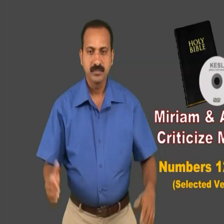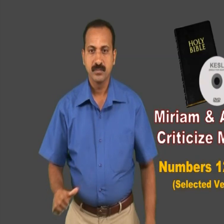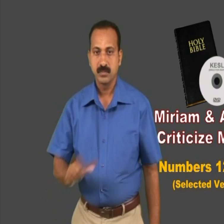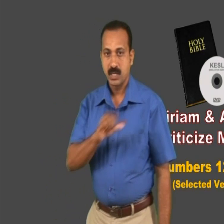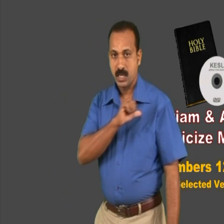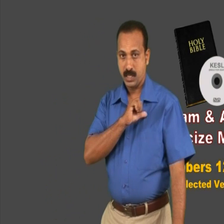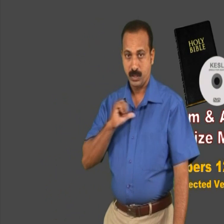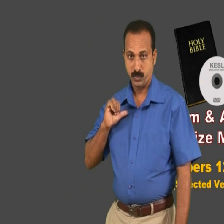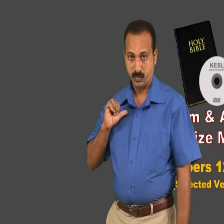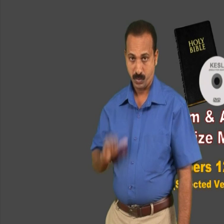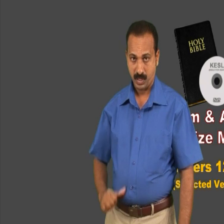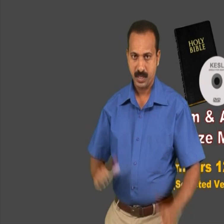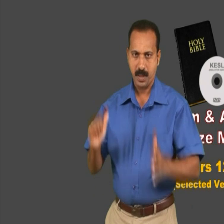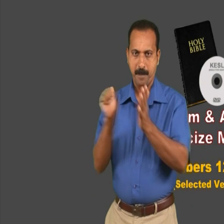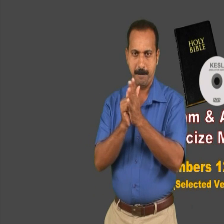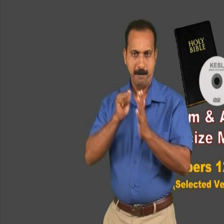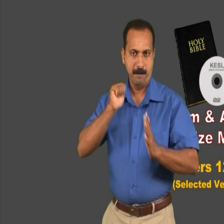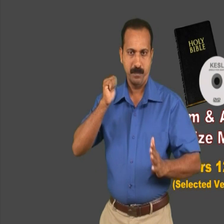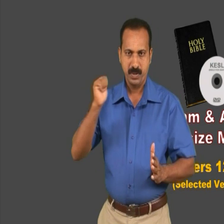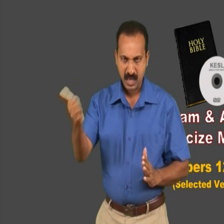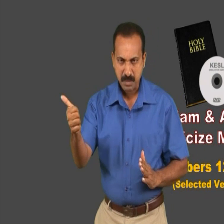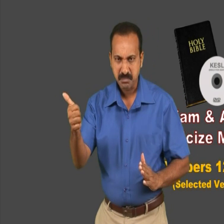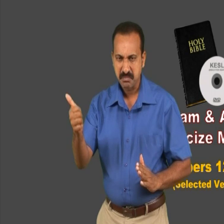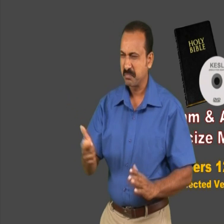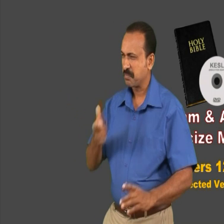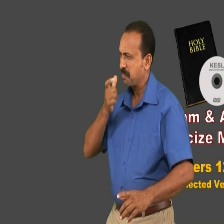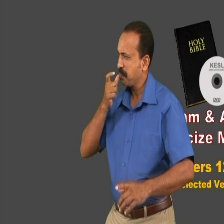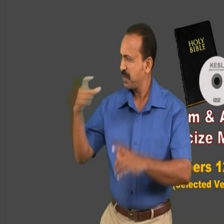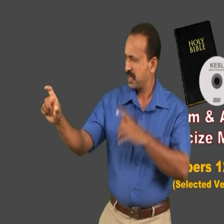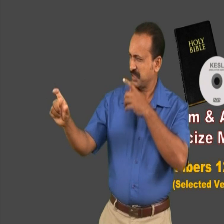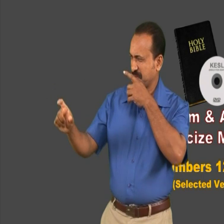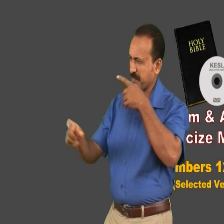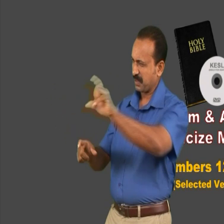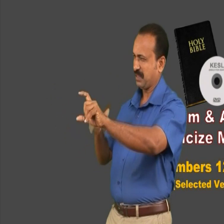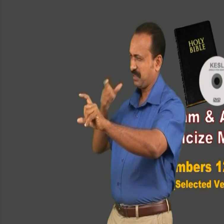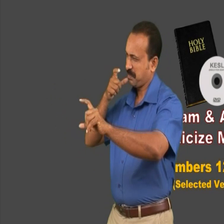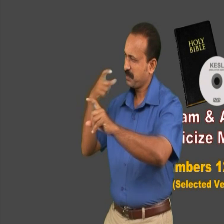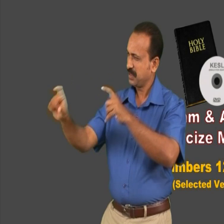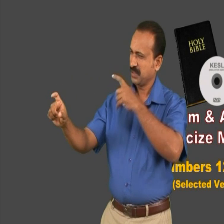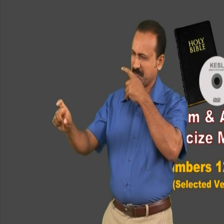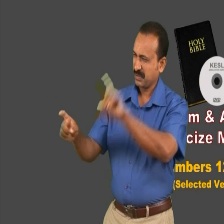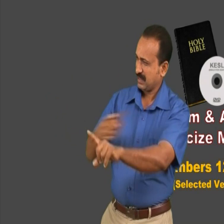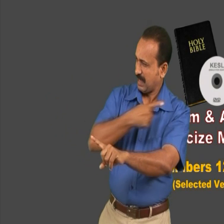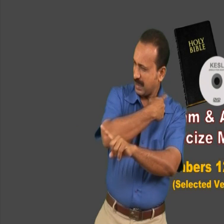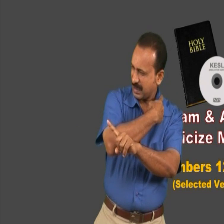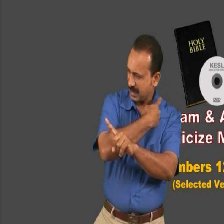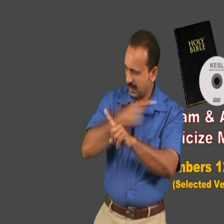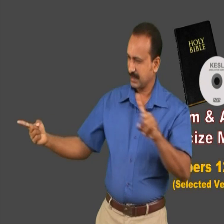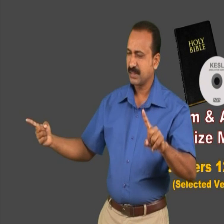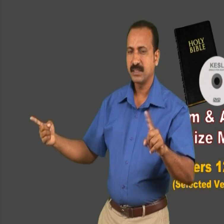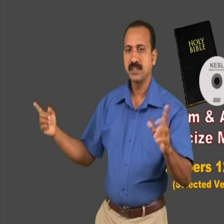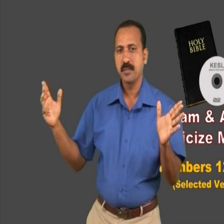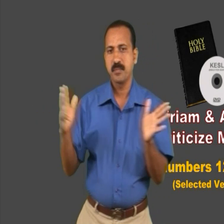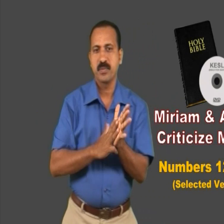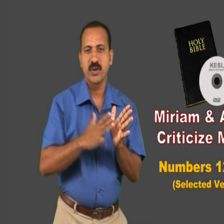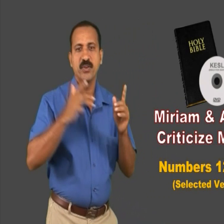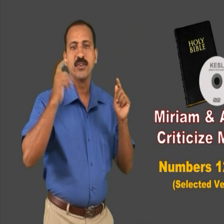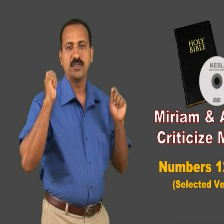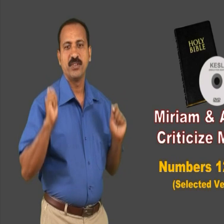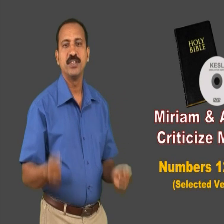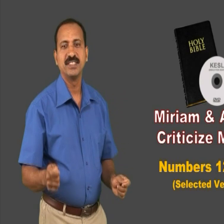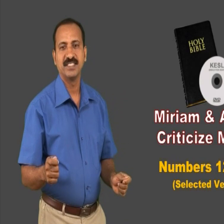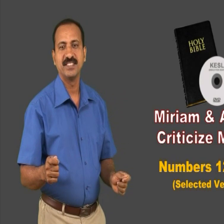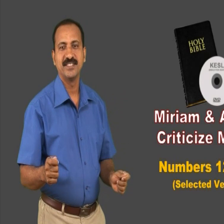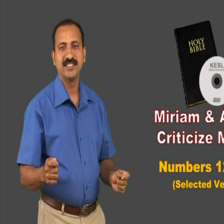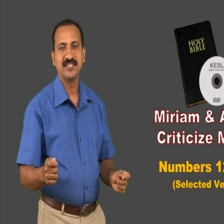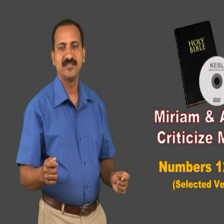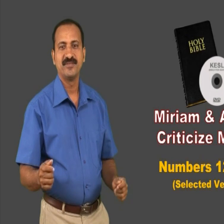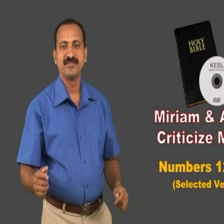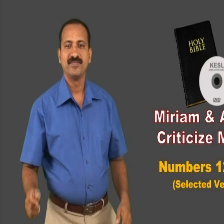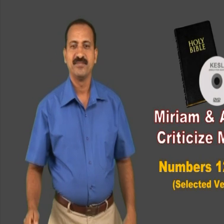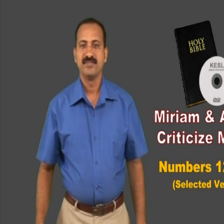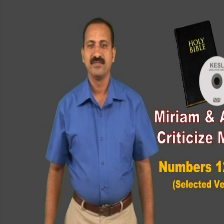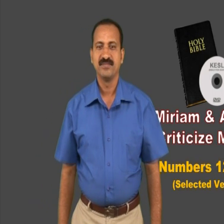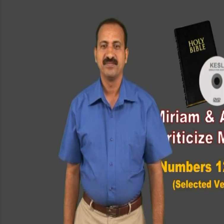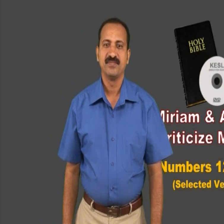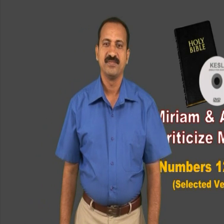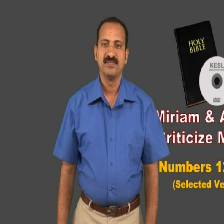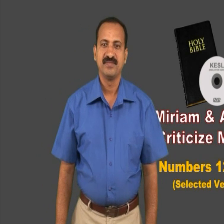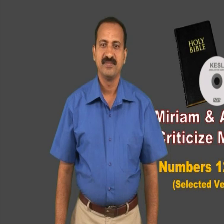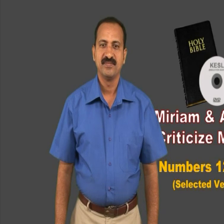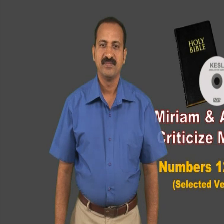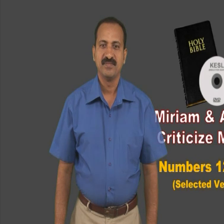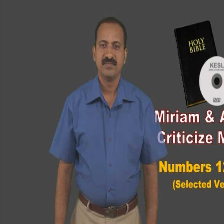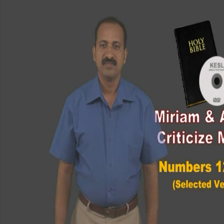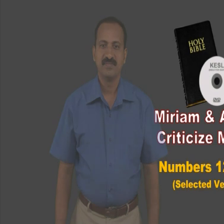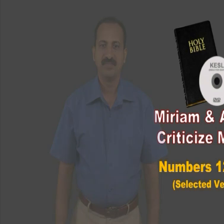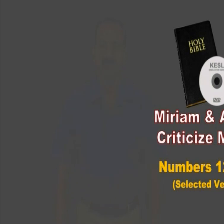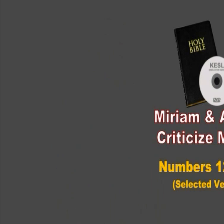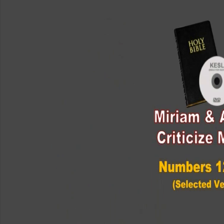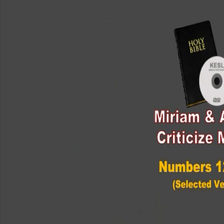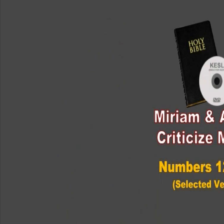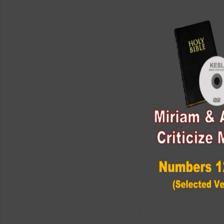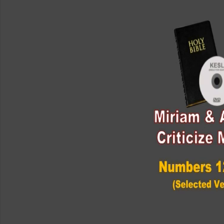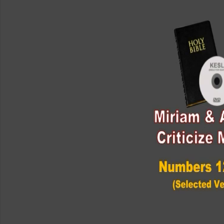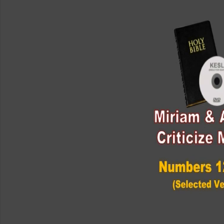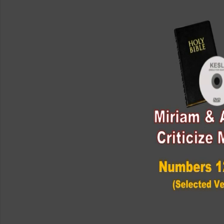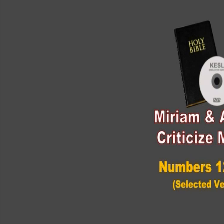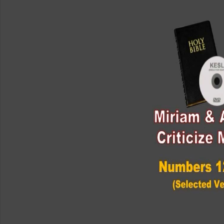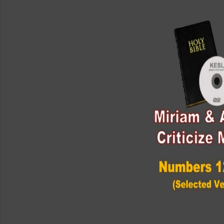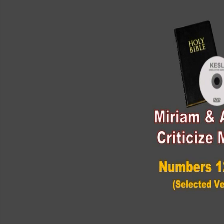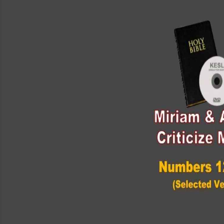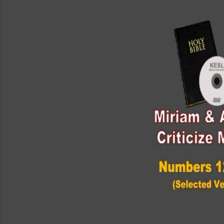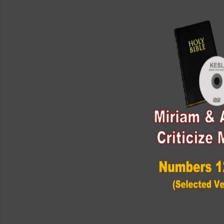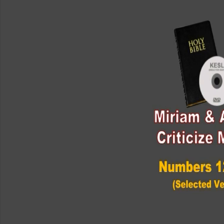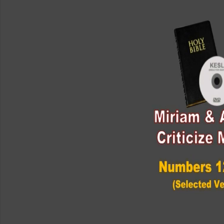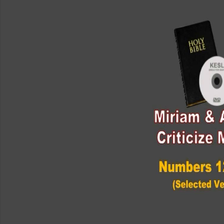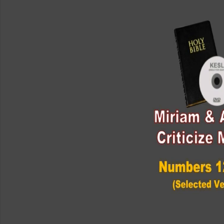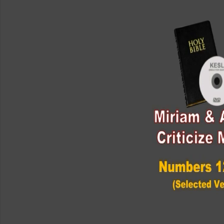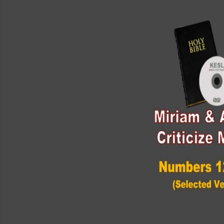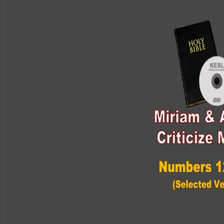Miriam and Aaron criticize Moses